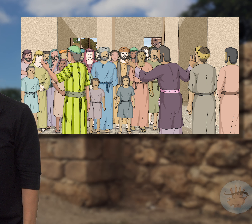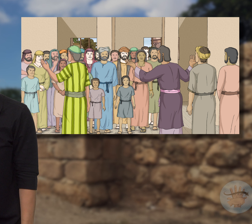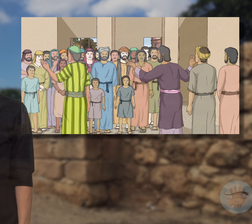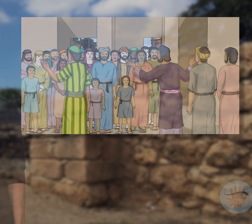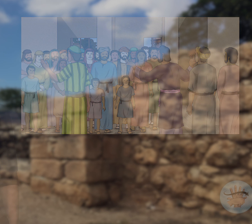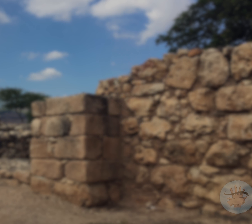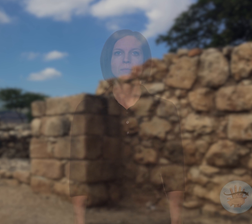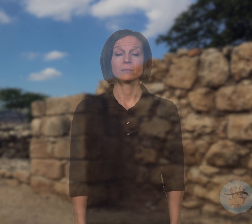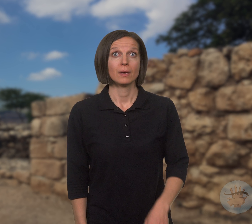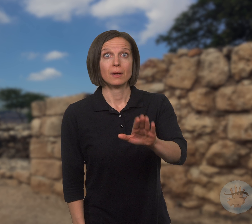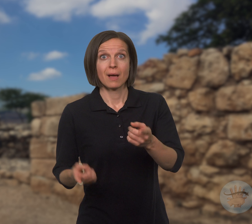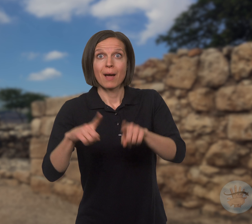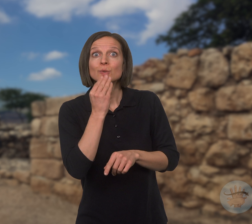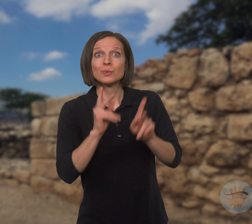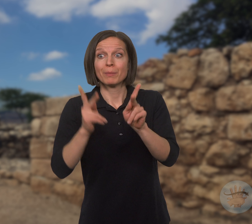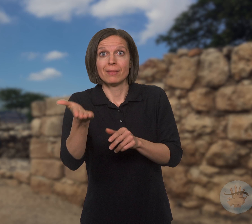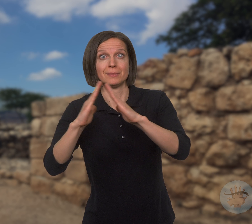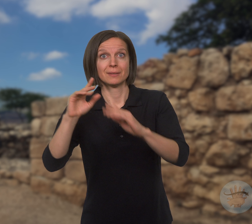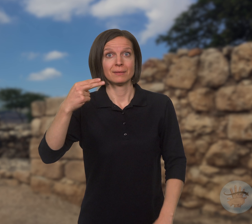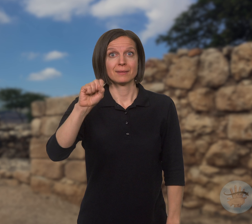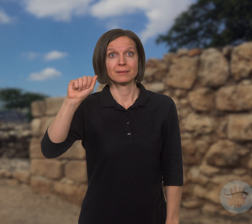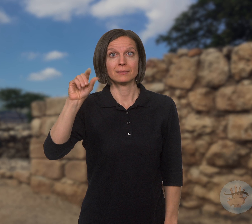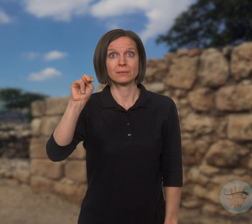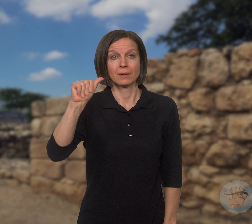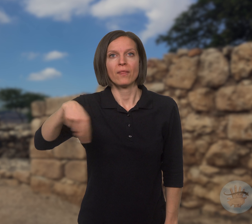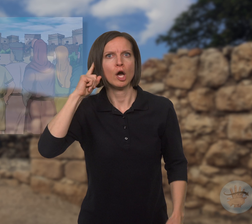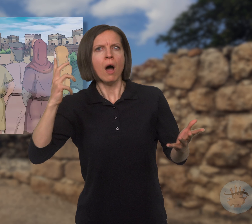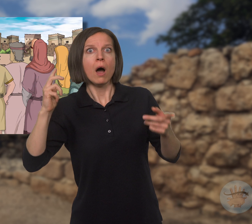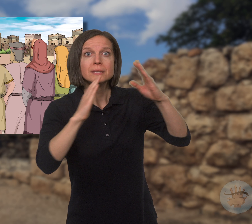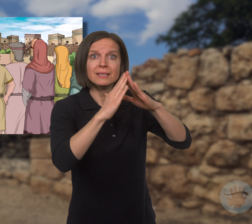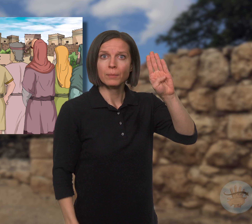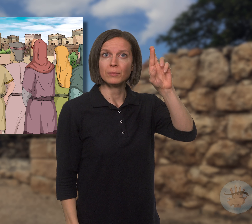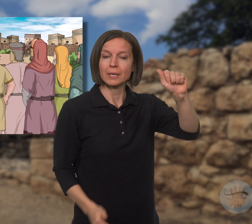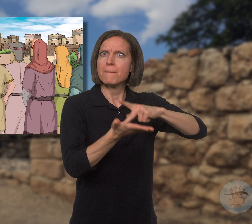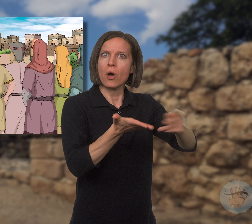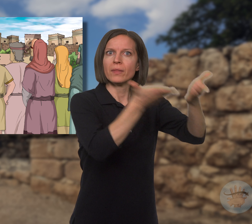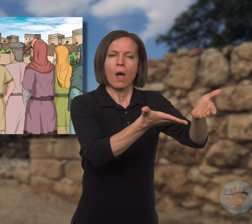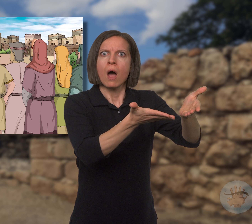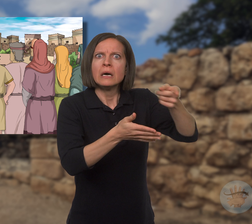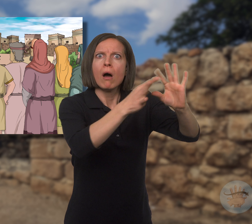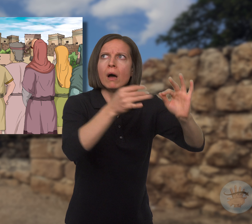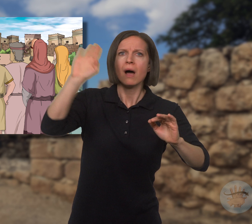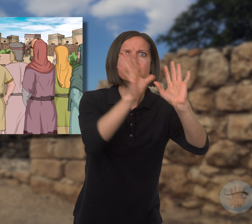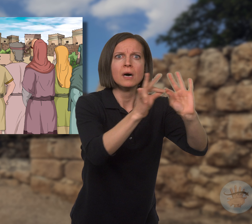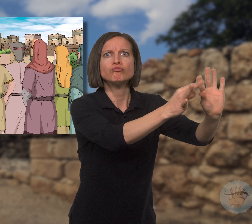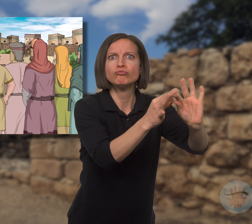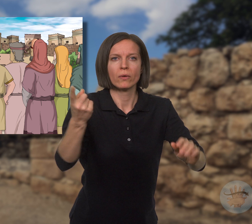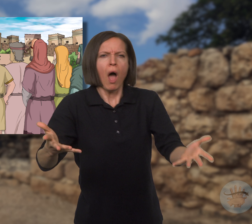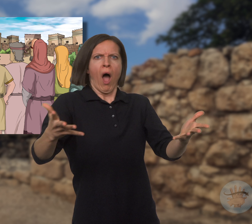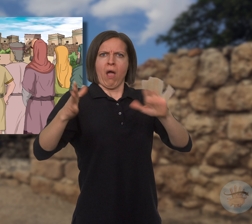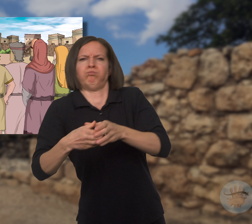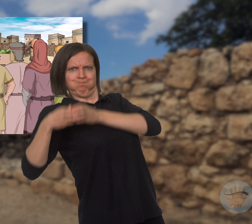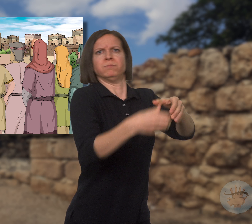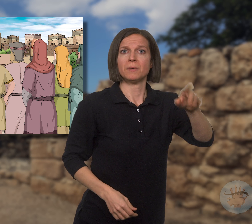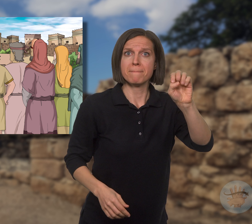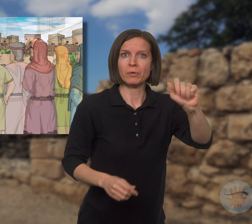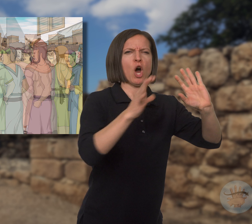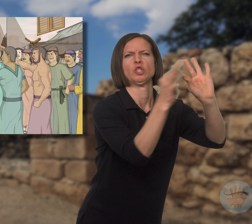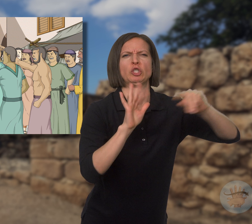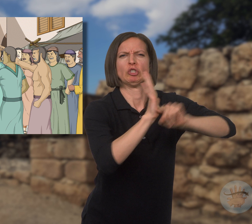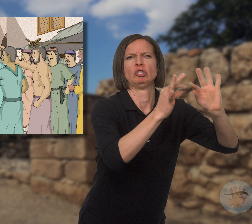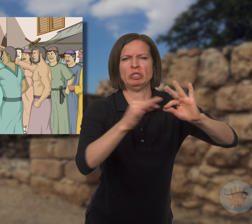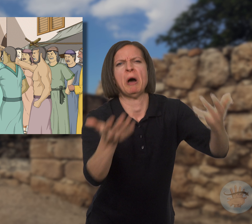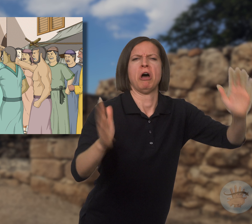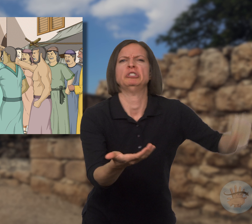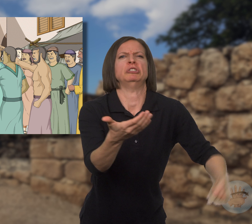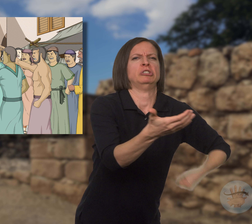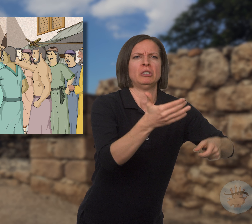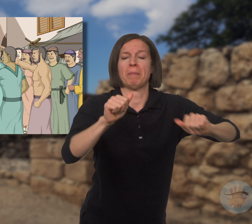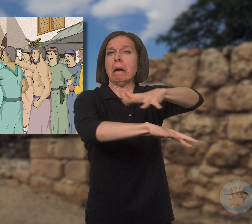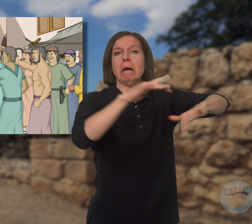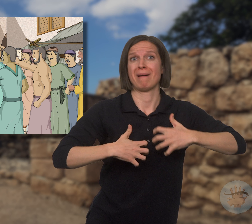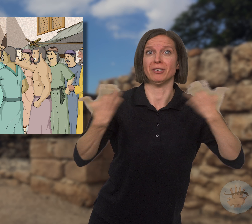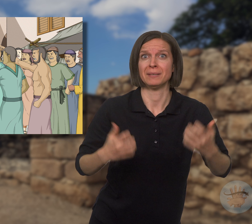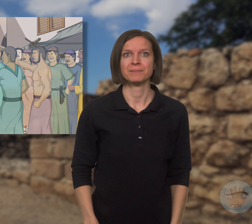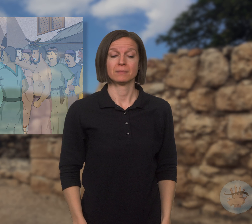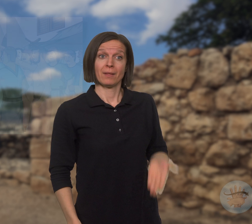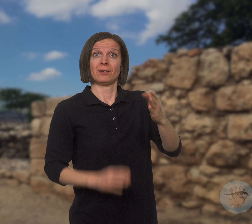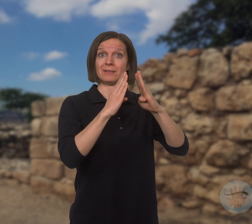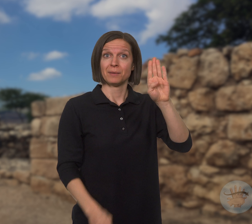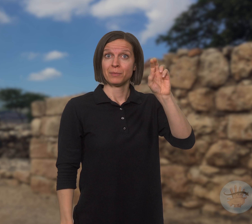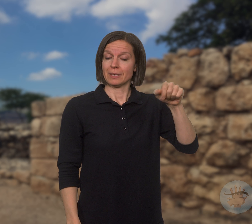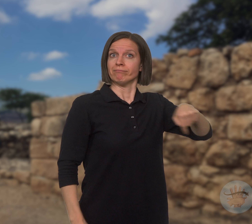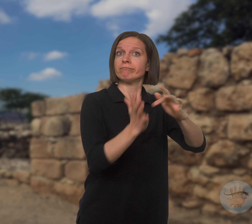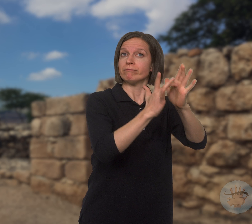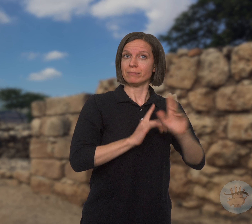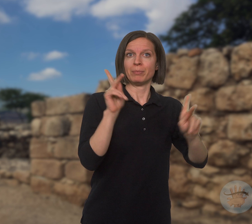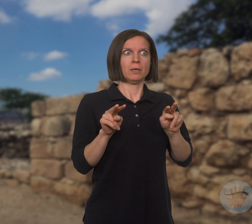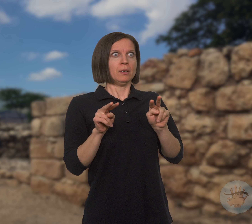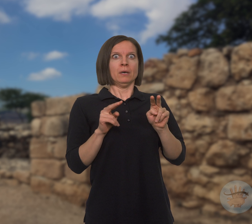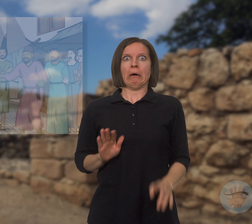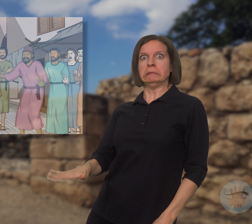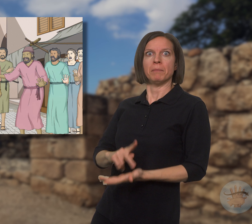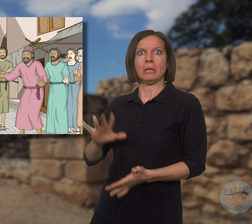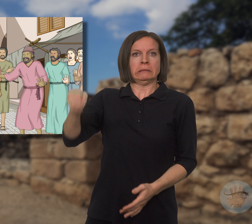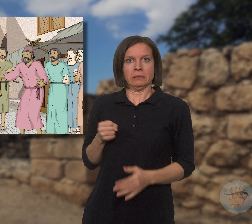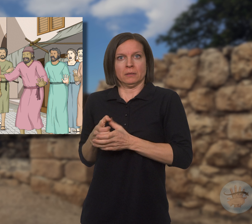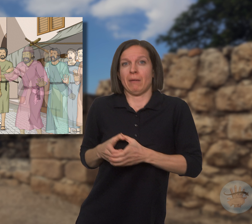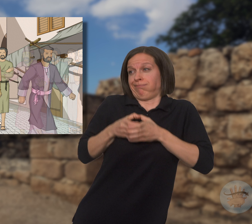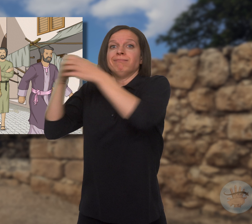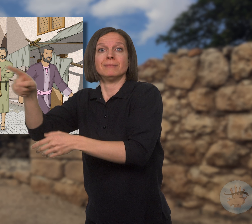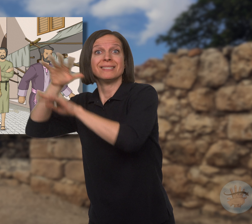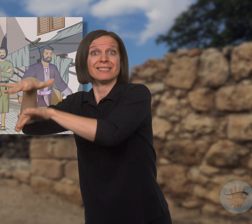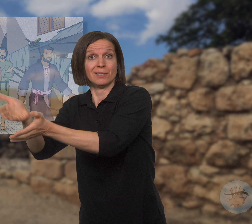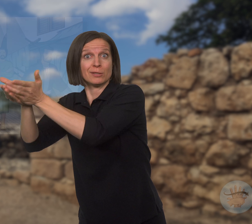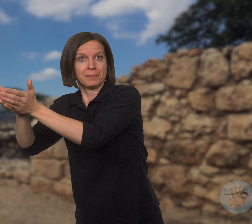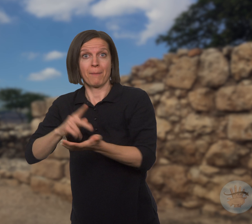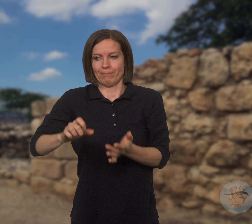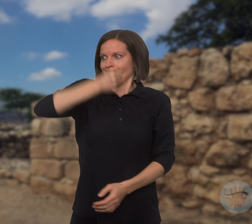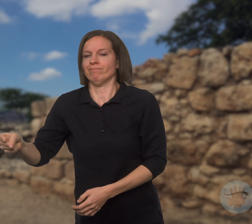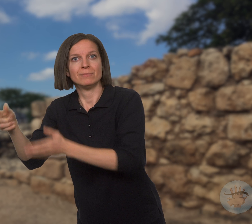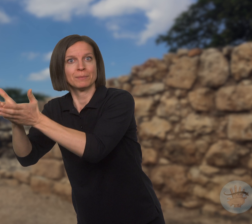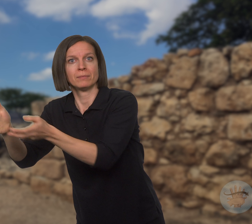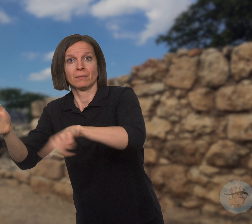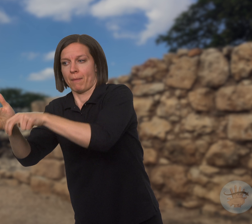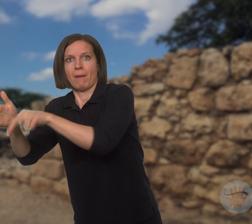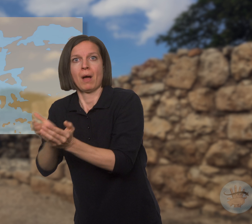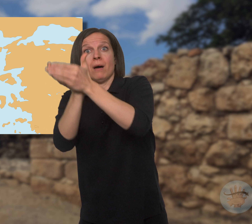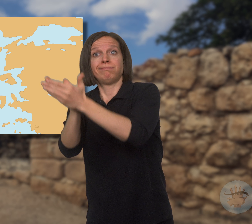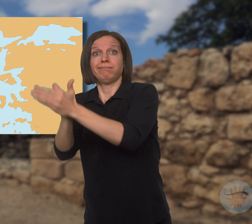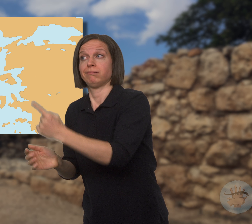But when the Jews from Thessalonica learned that Paul was also proclaiming the word of God in Berea, they went there themselves to incite and agitate the crowds.